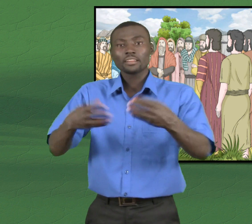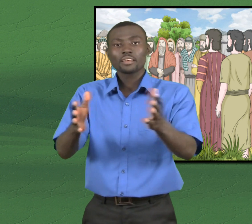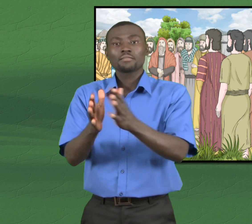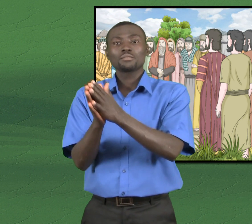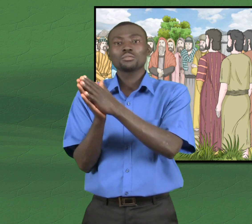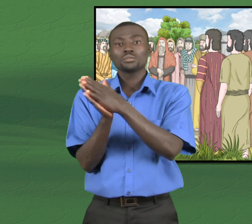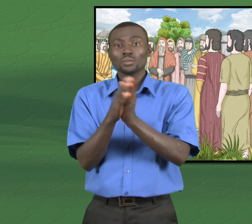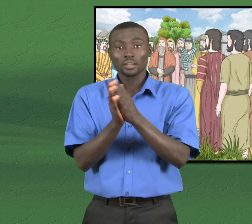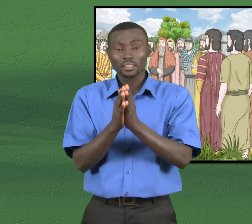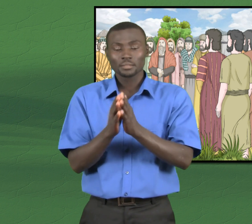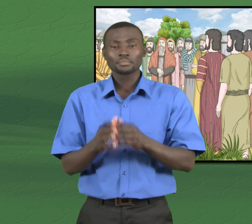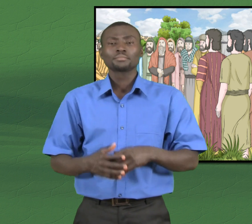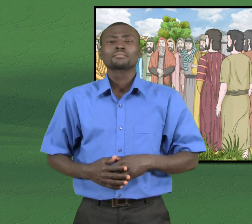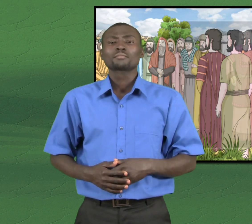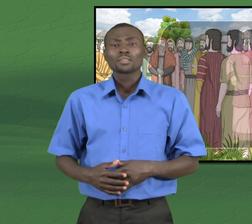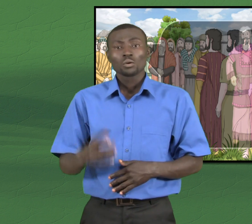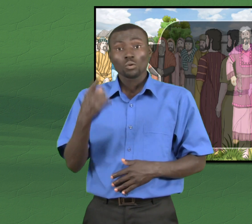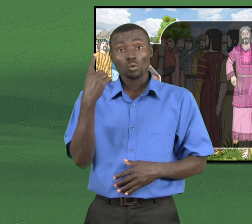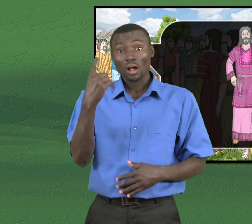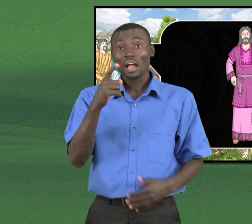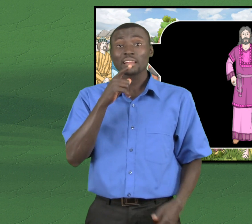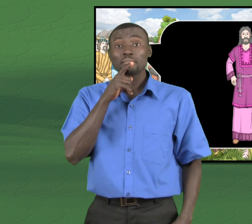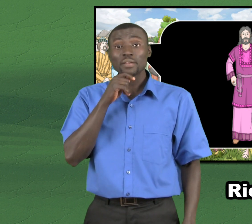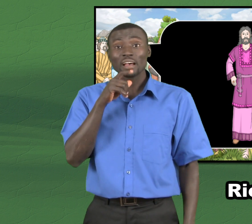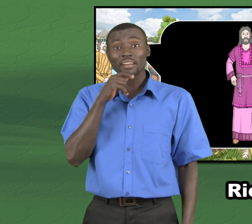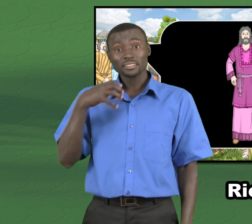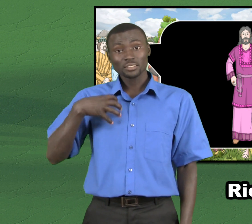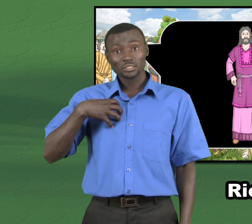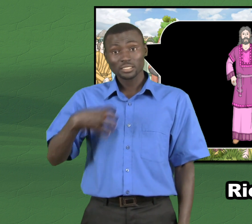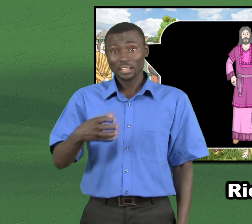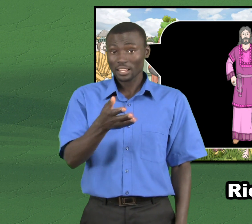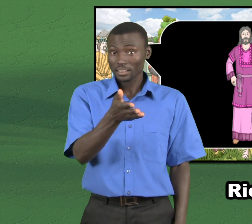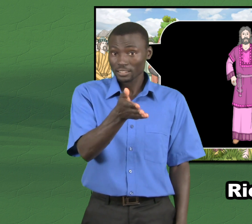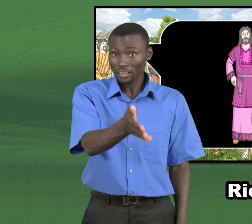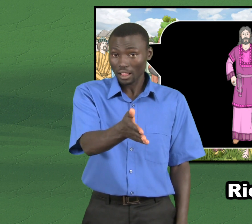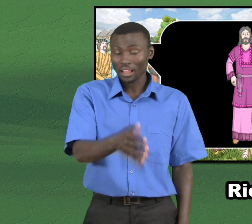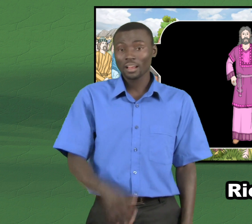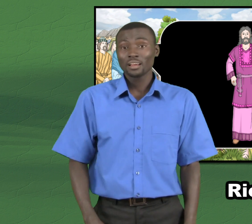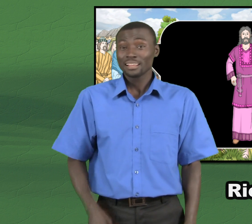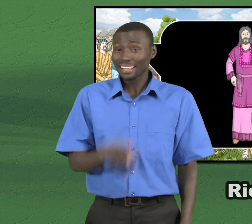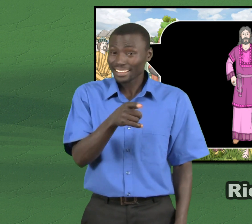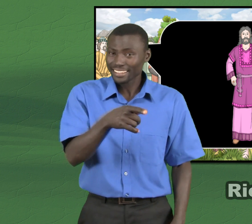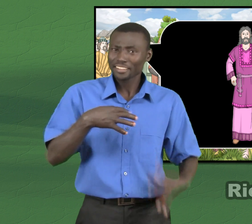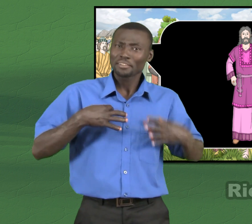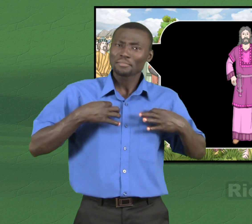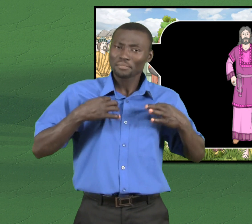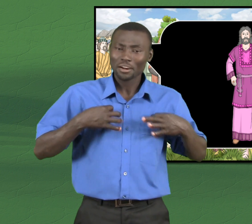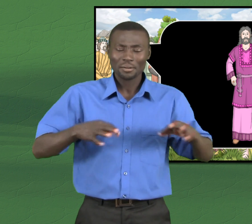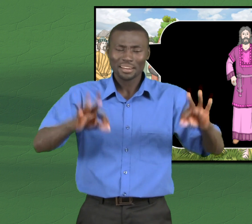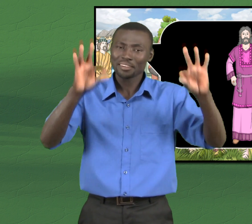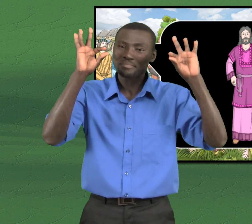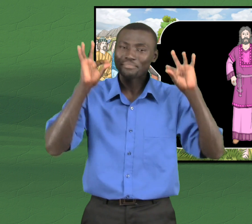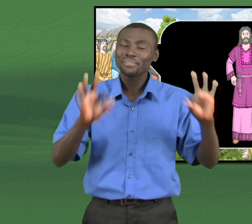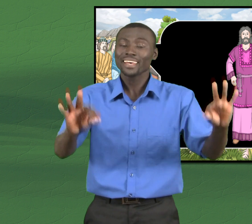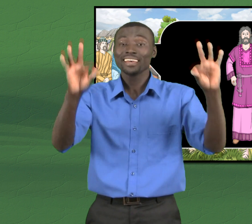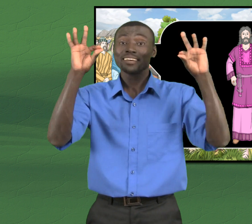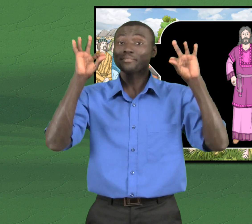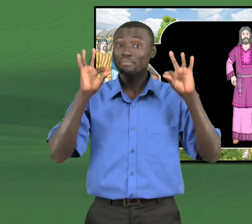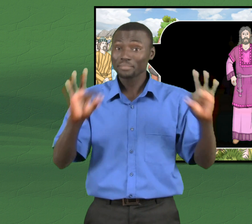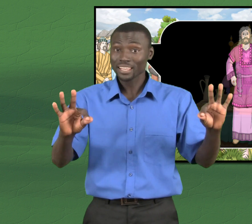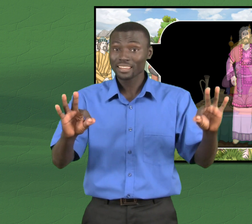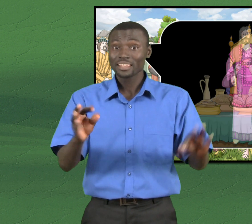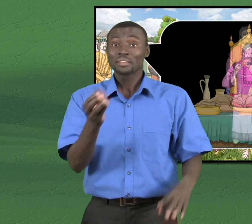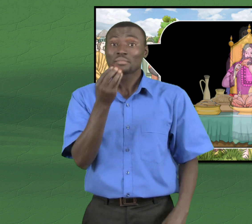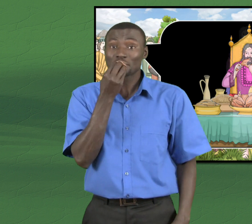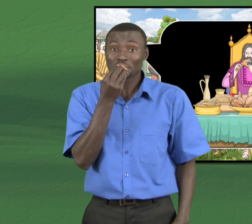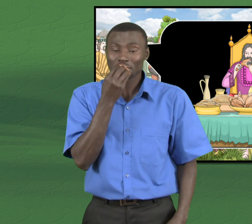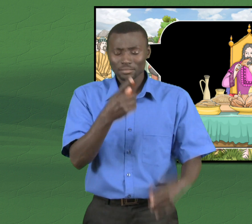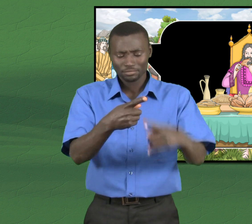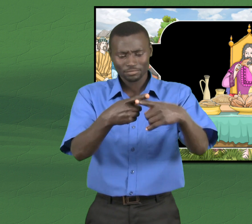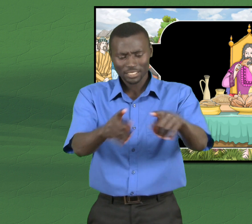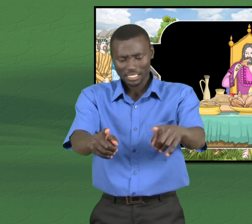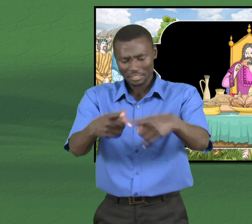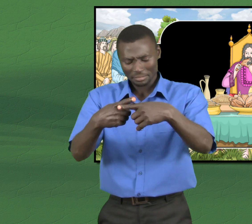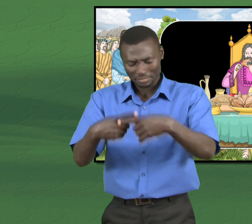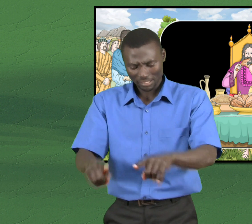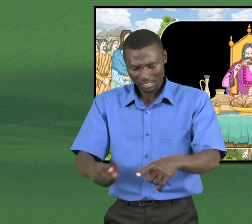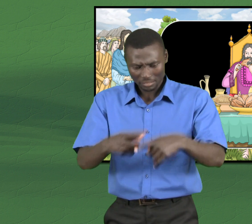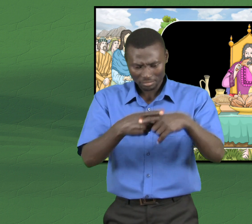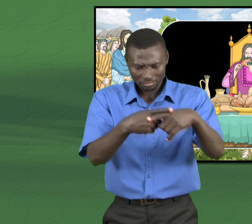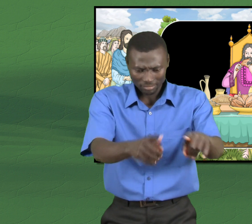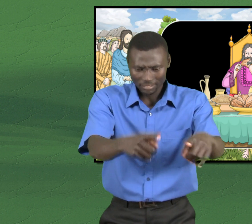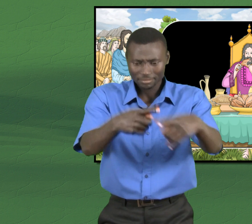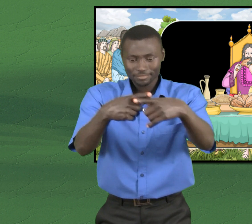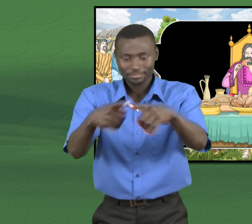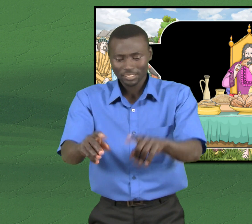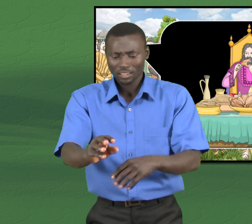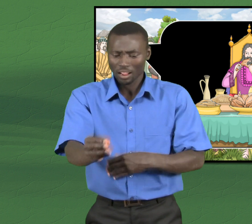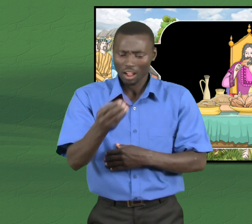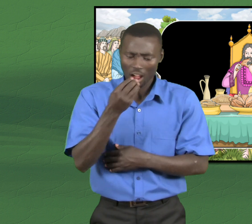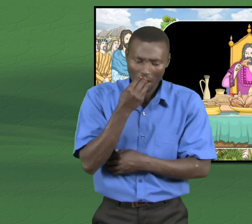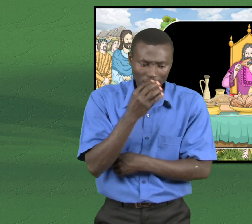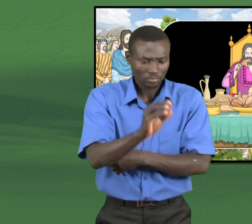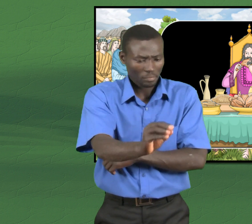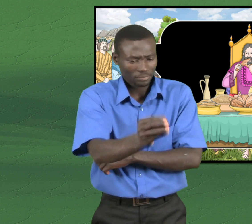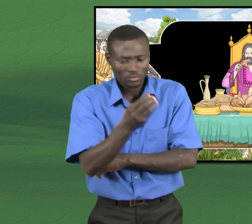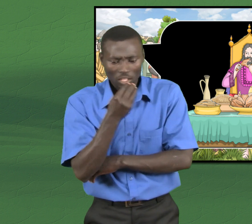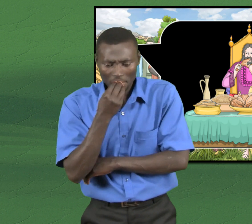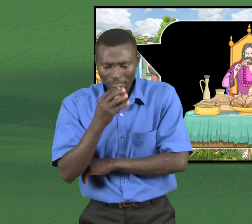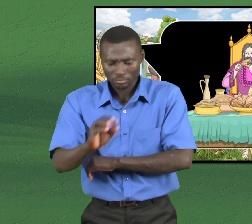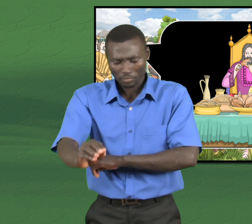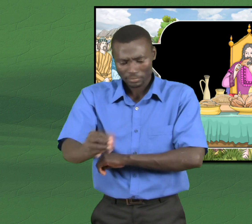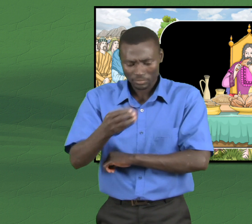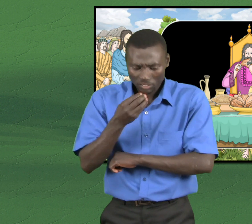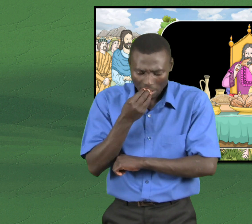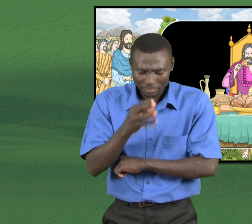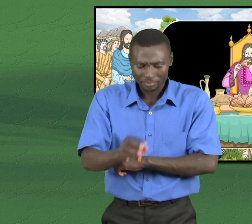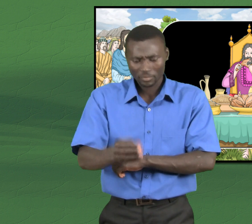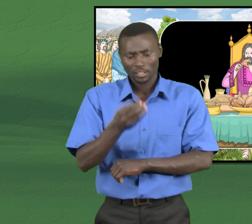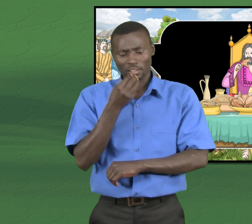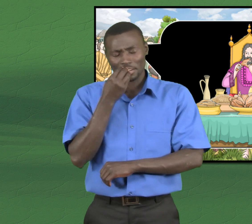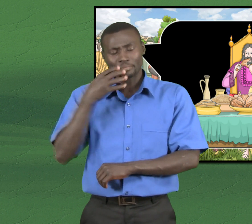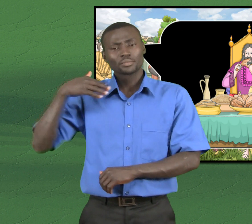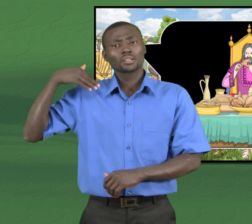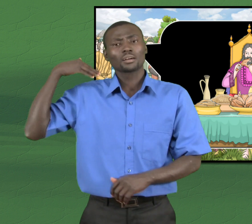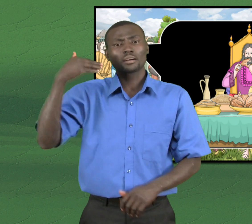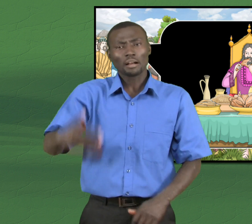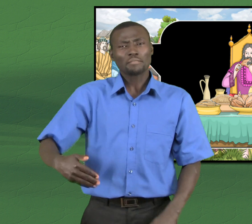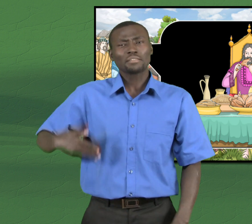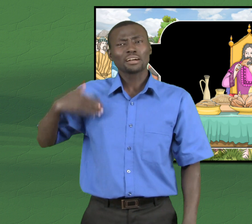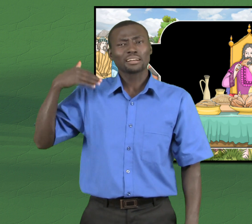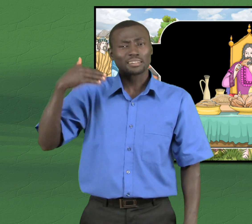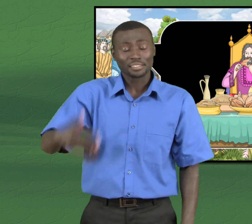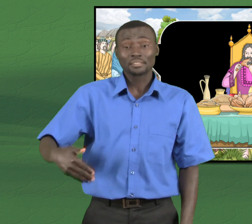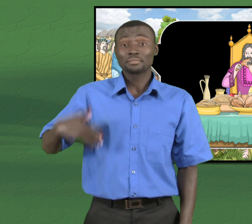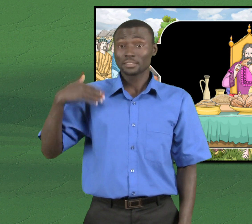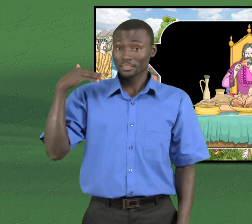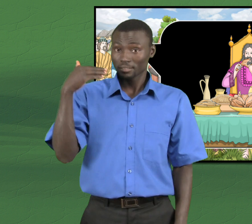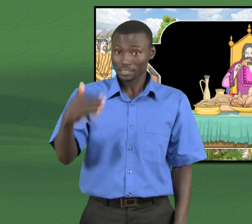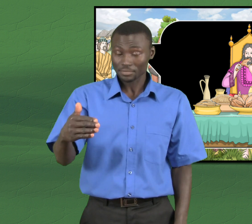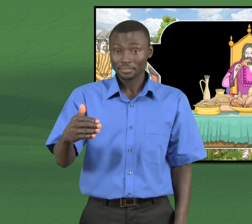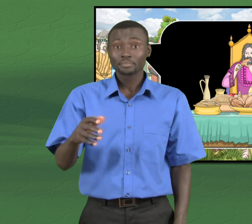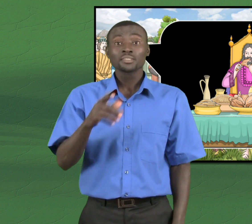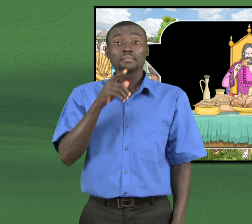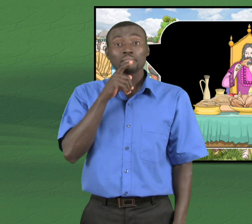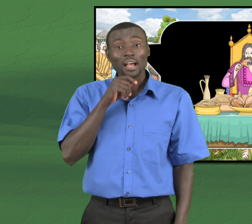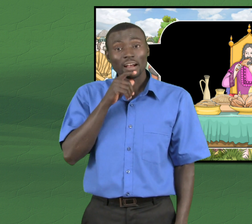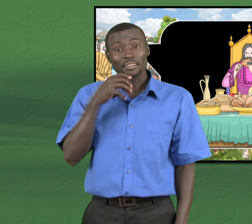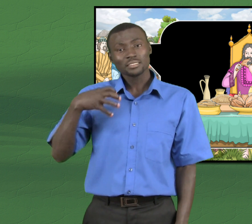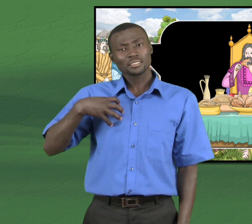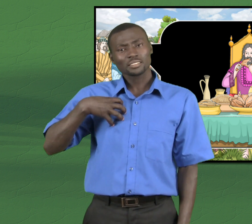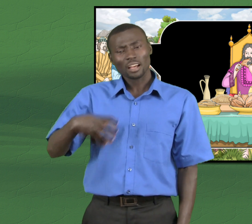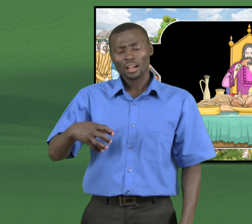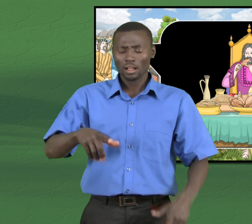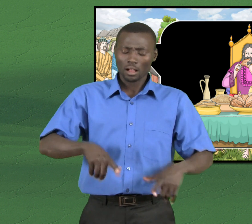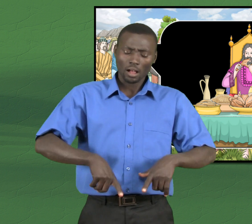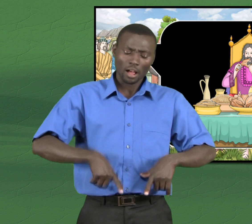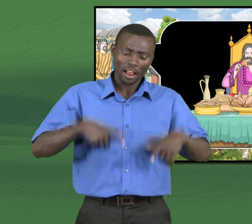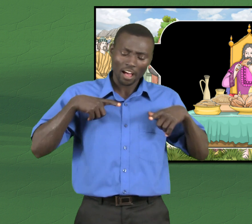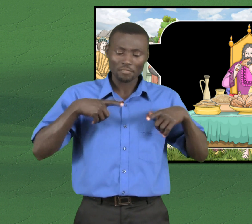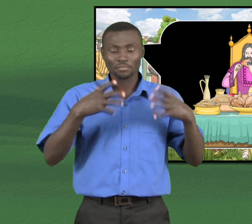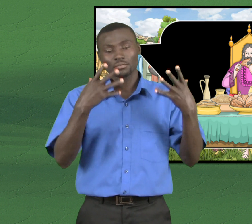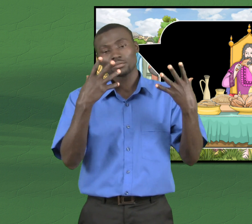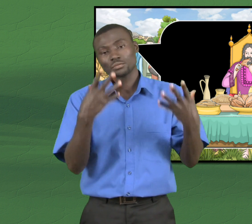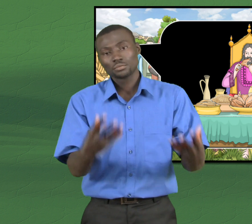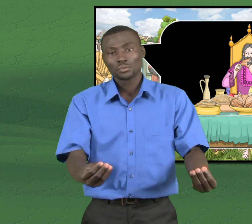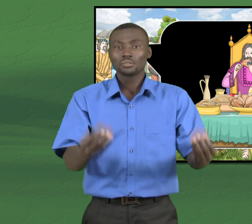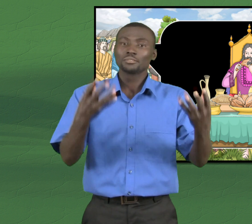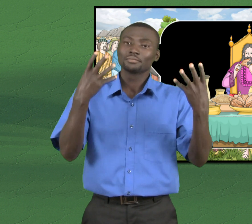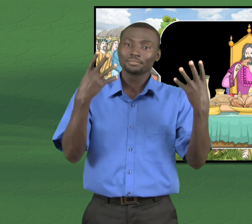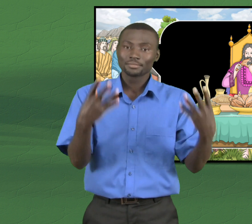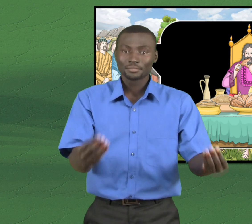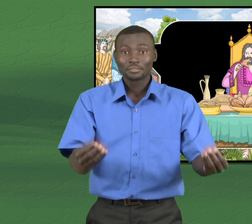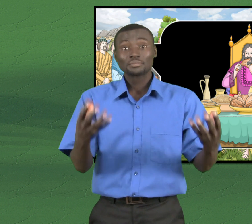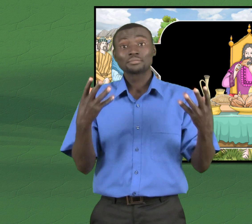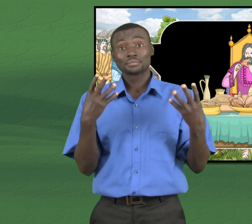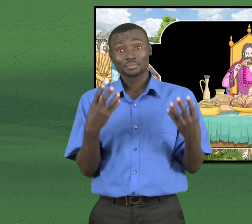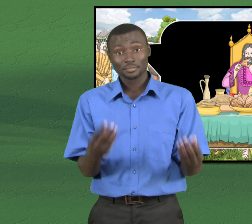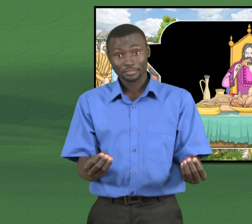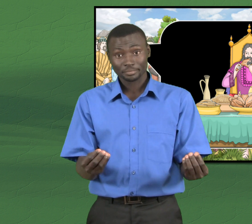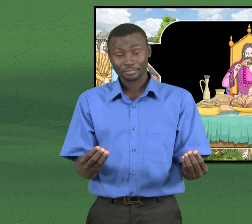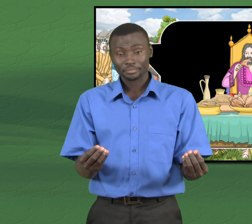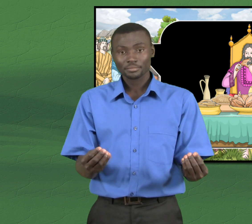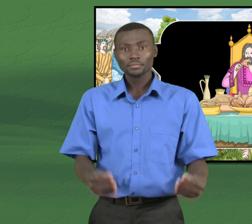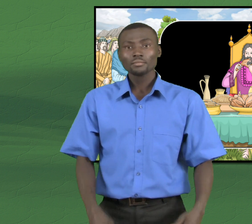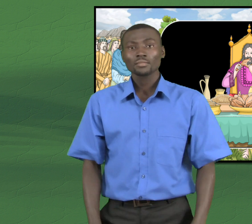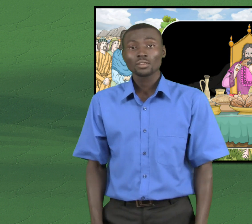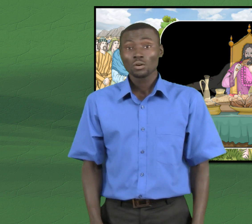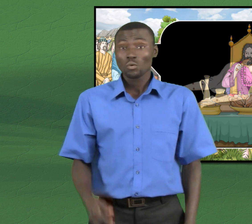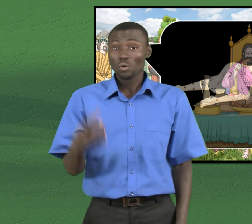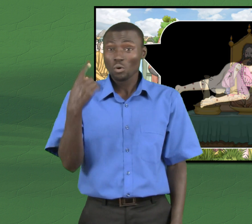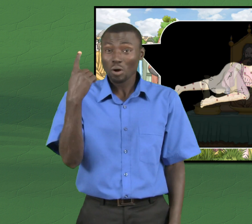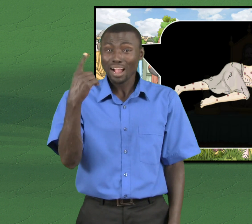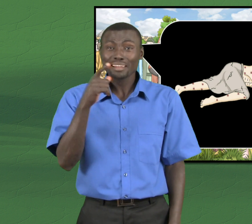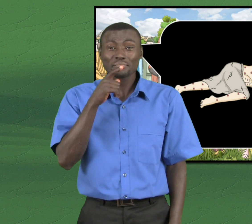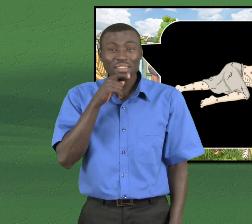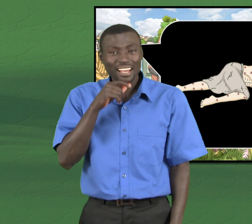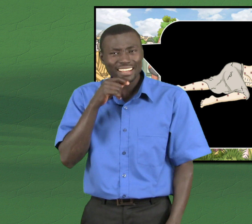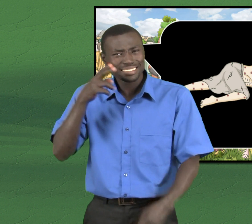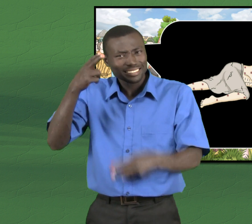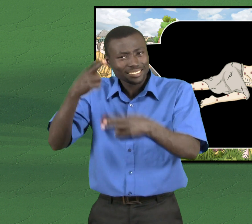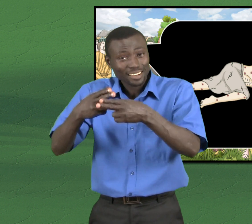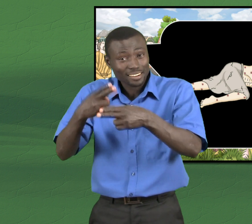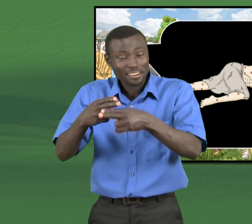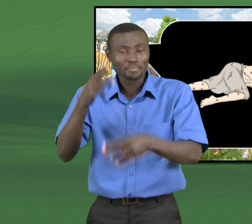Now there was a rich man dressed in purple and fine linen, who lived each day in joyous splendor.